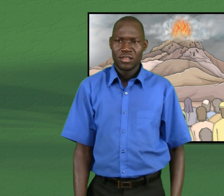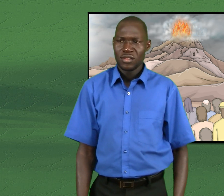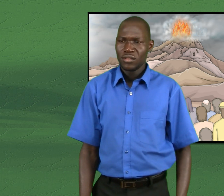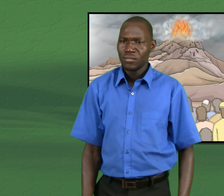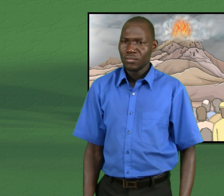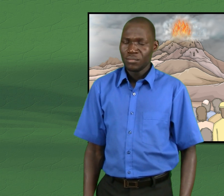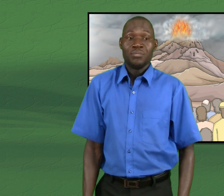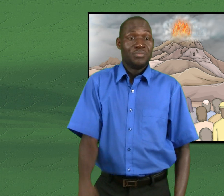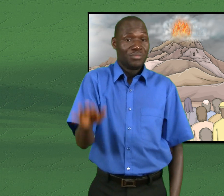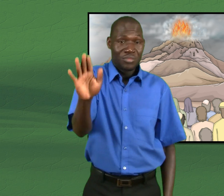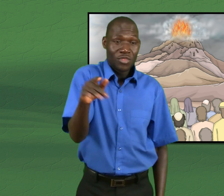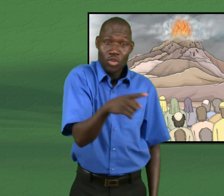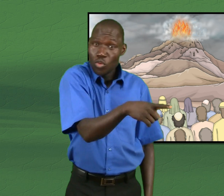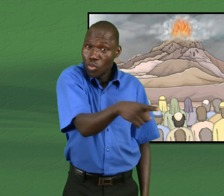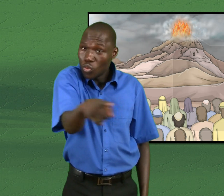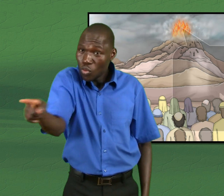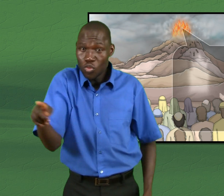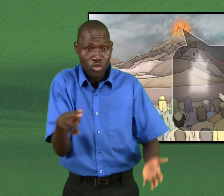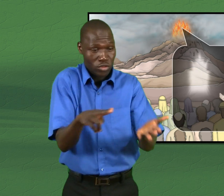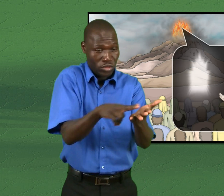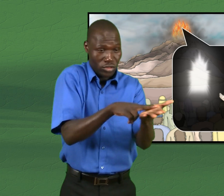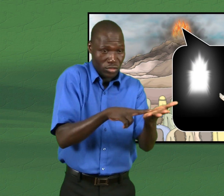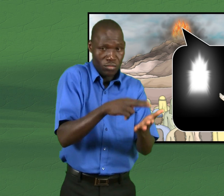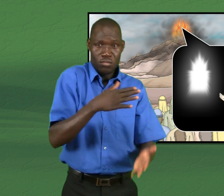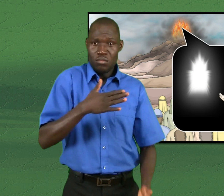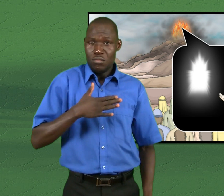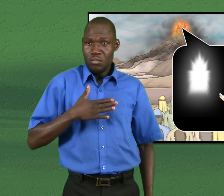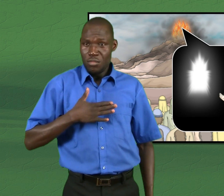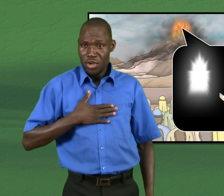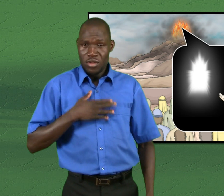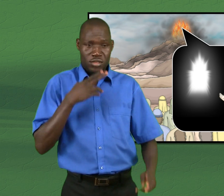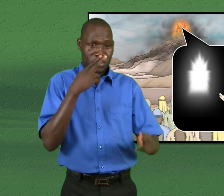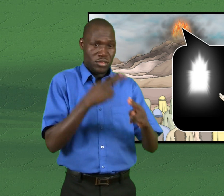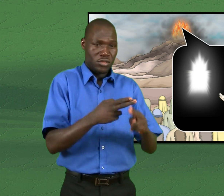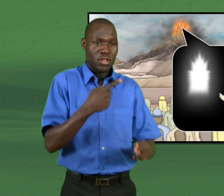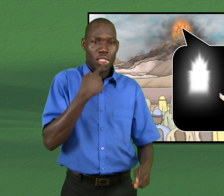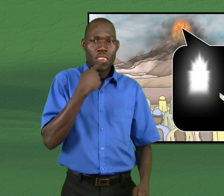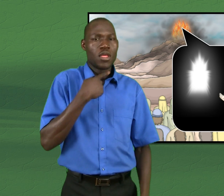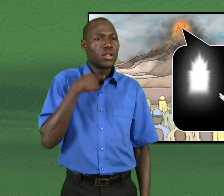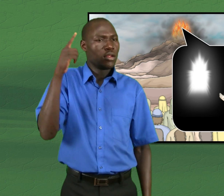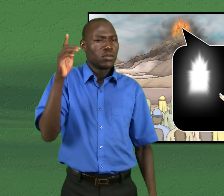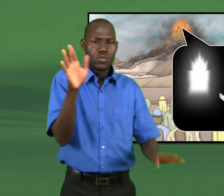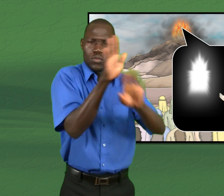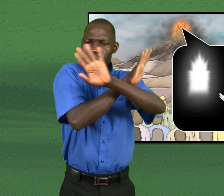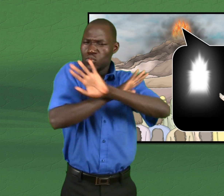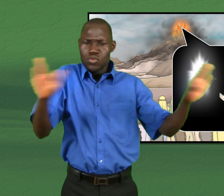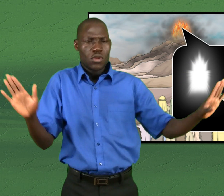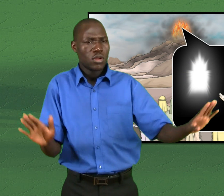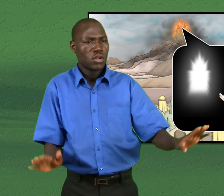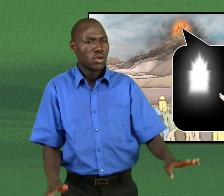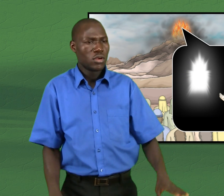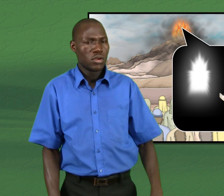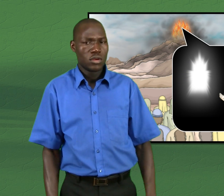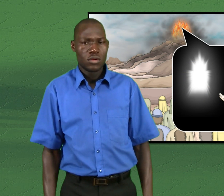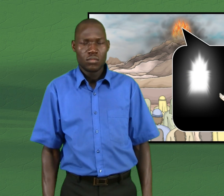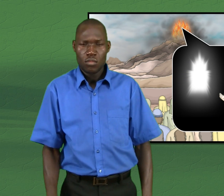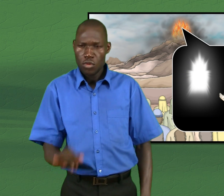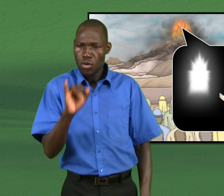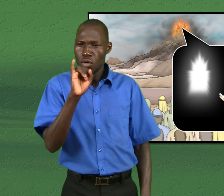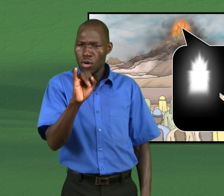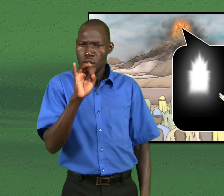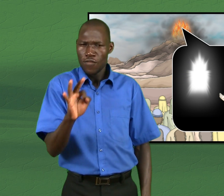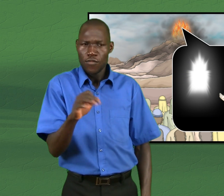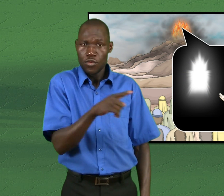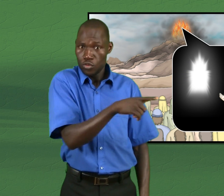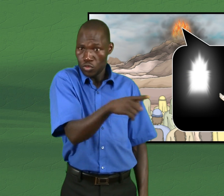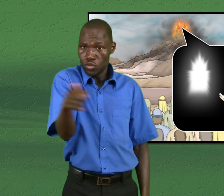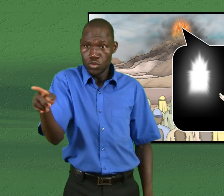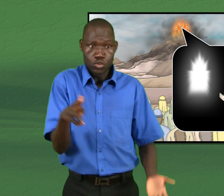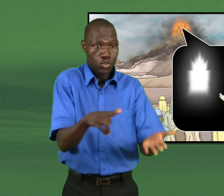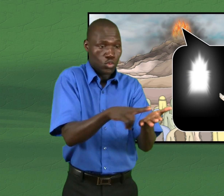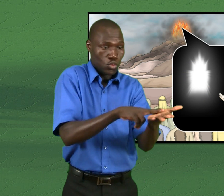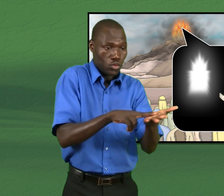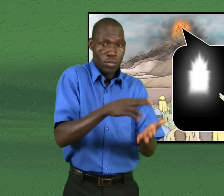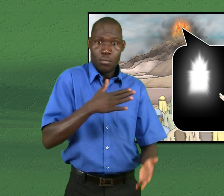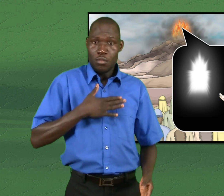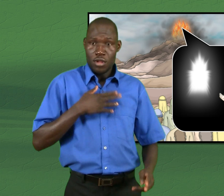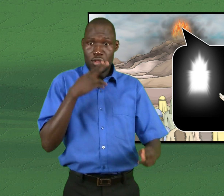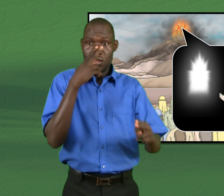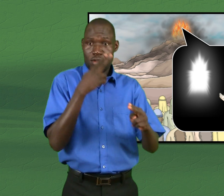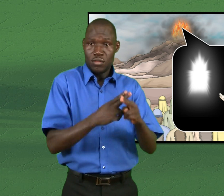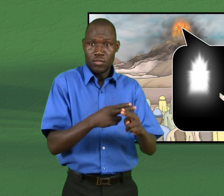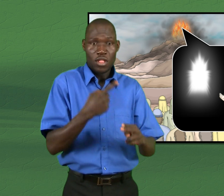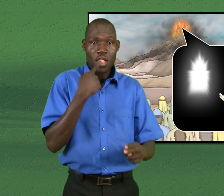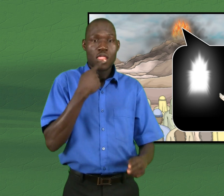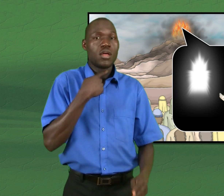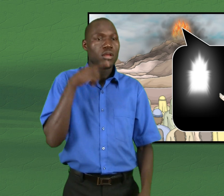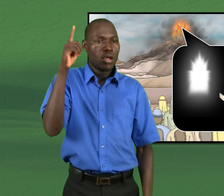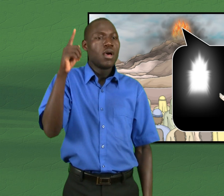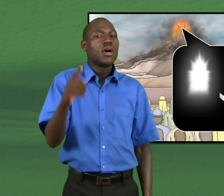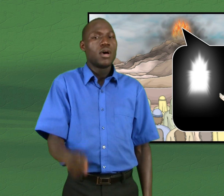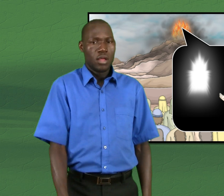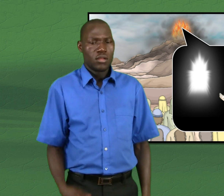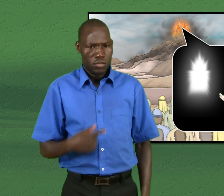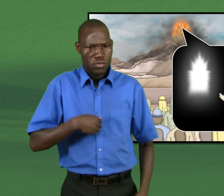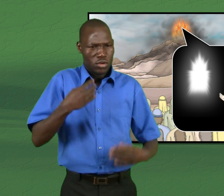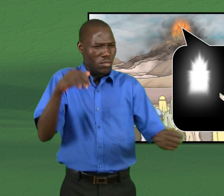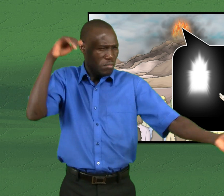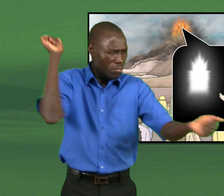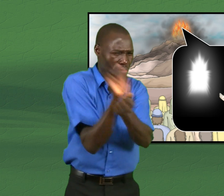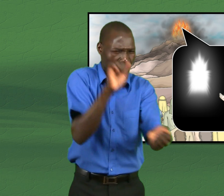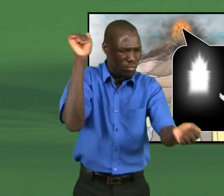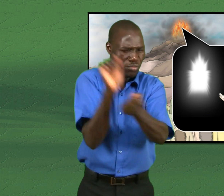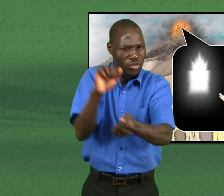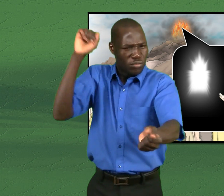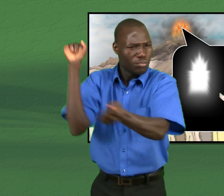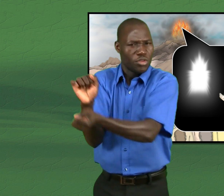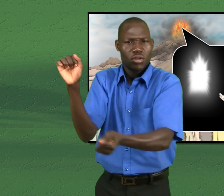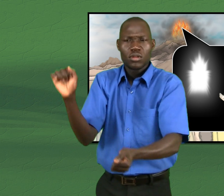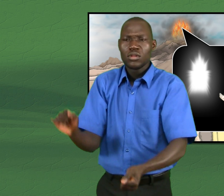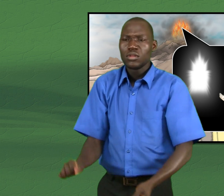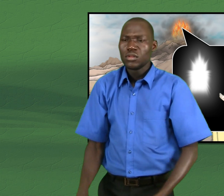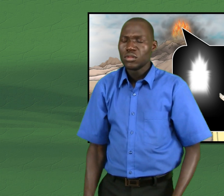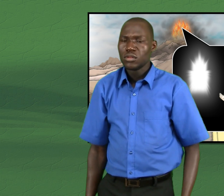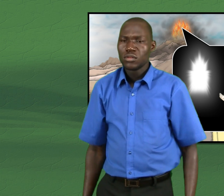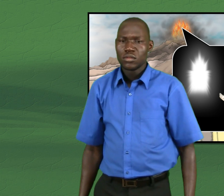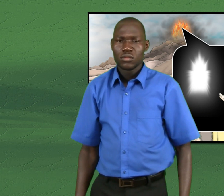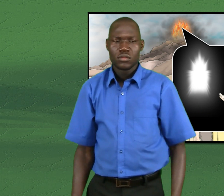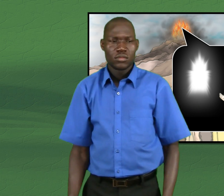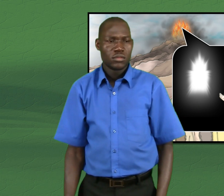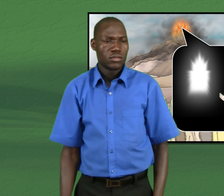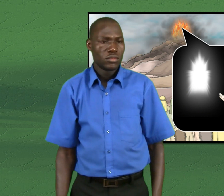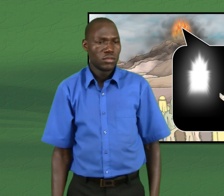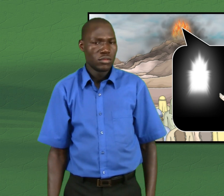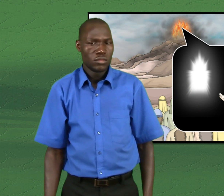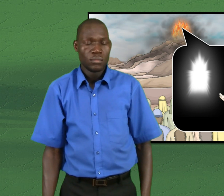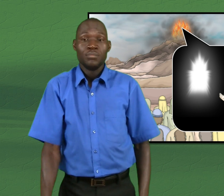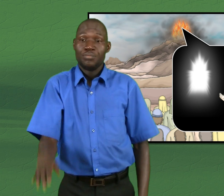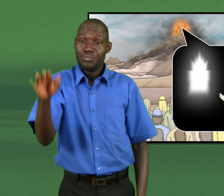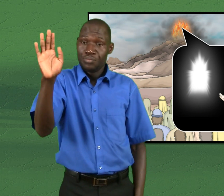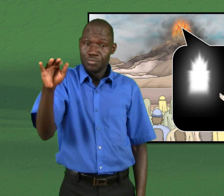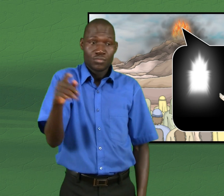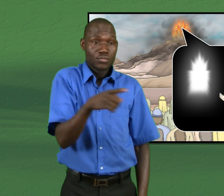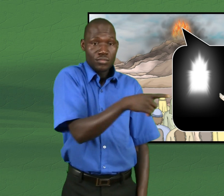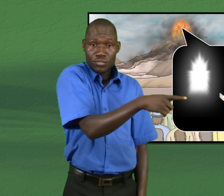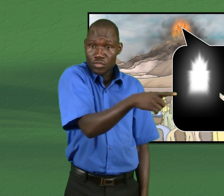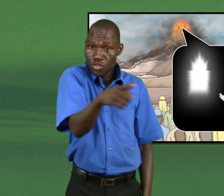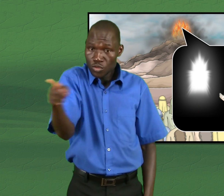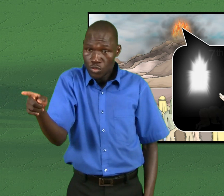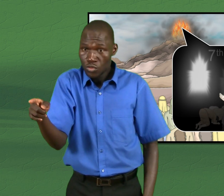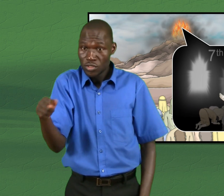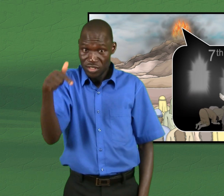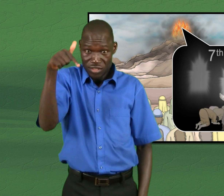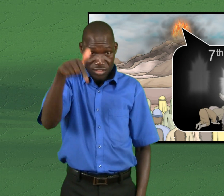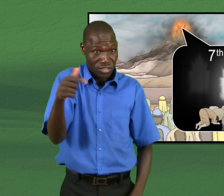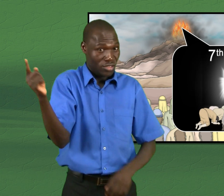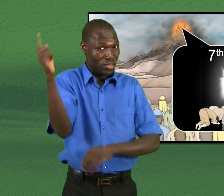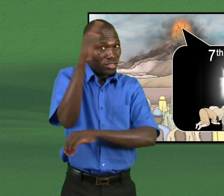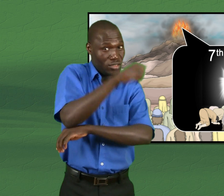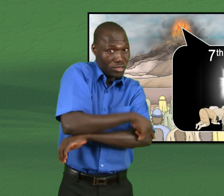You shall not take the name of the LORD your God in vain, for the LORD will not leave anyone unpunished who takes His name in vain.